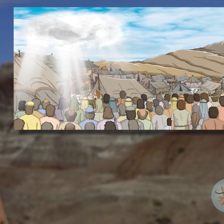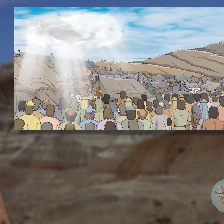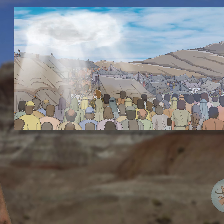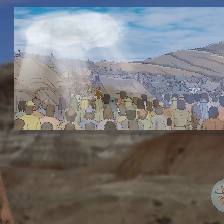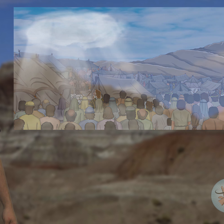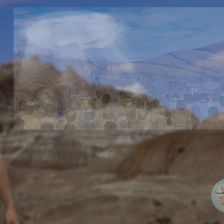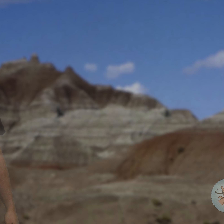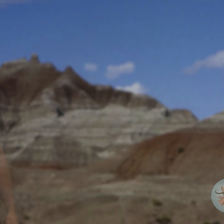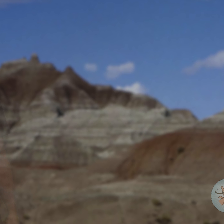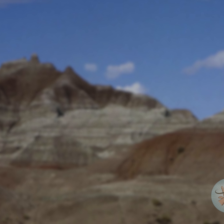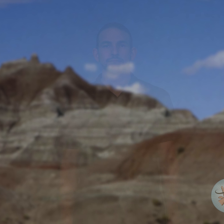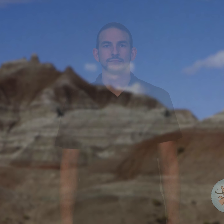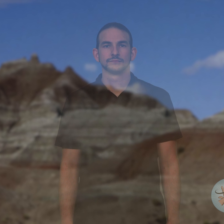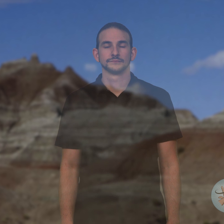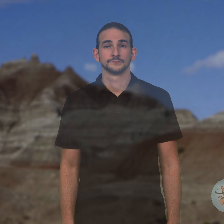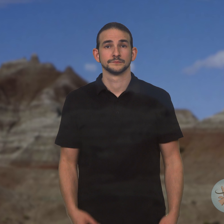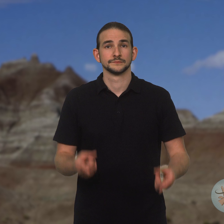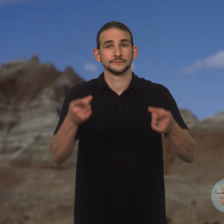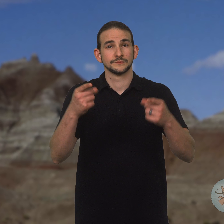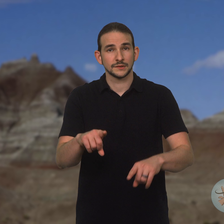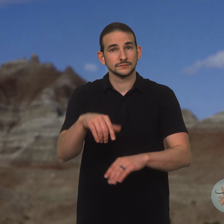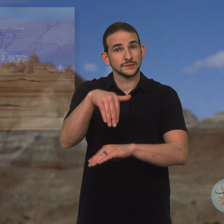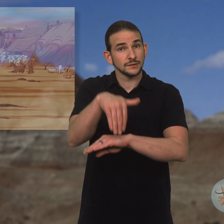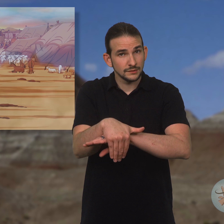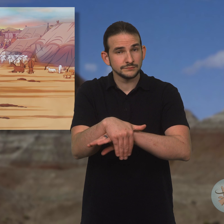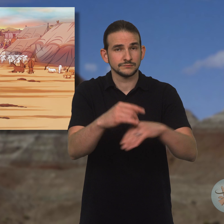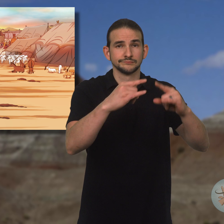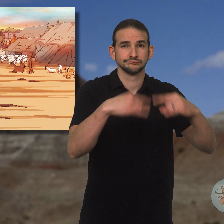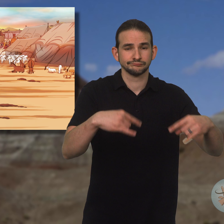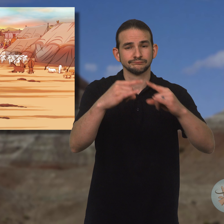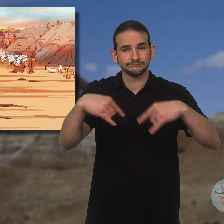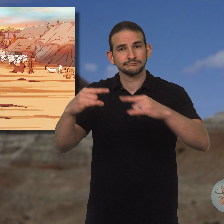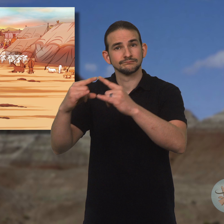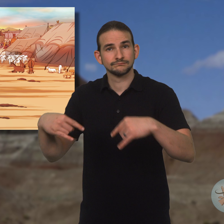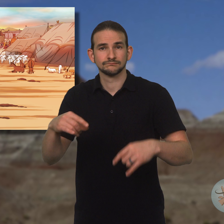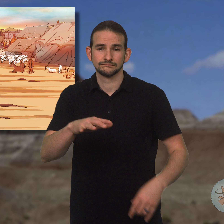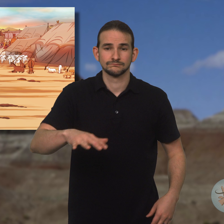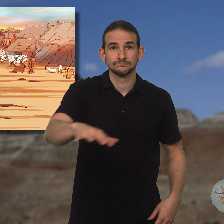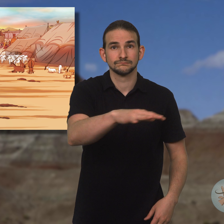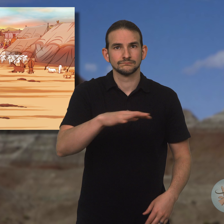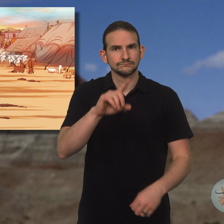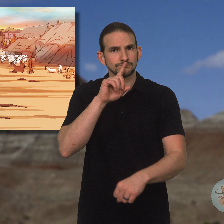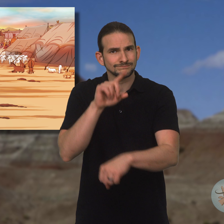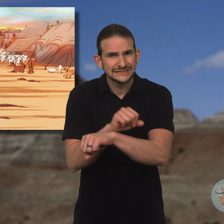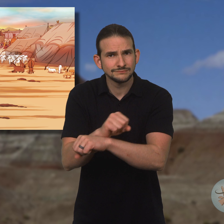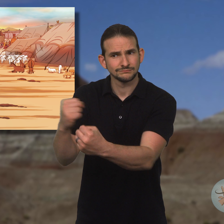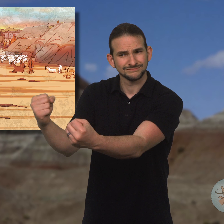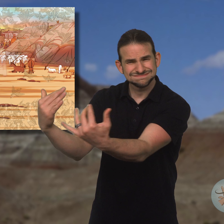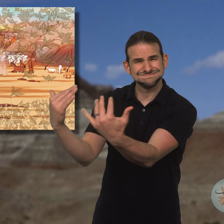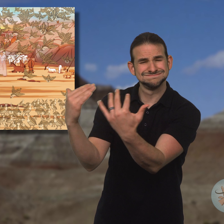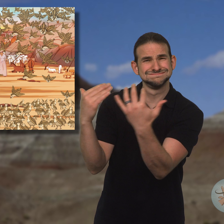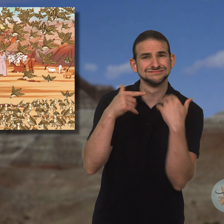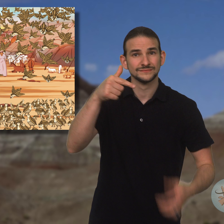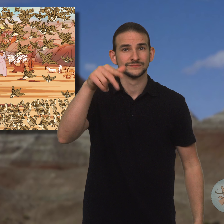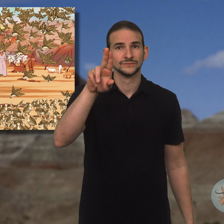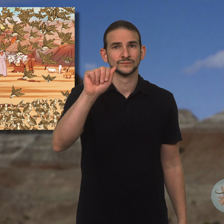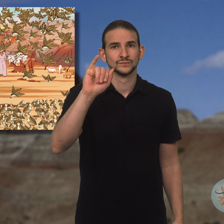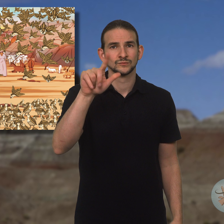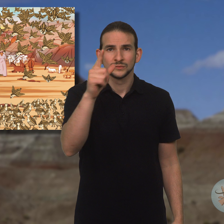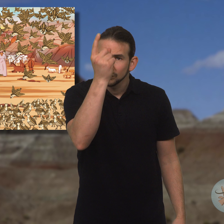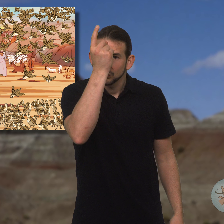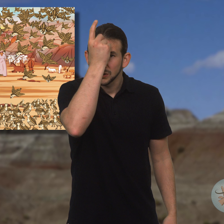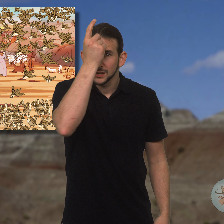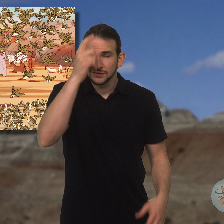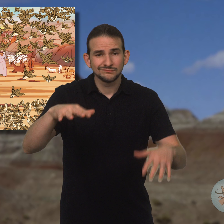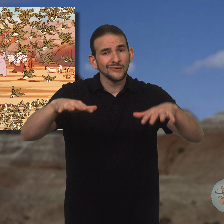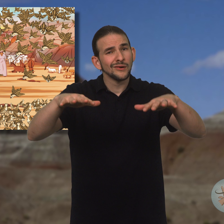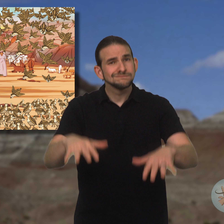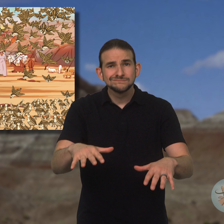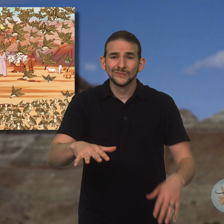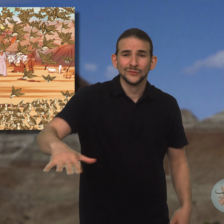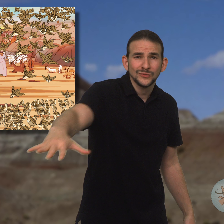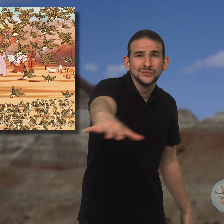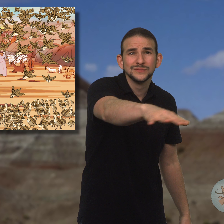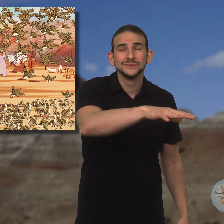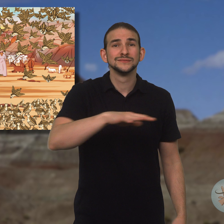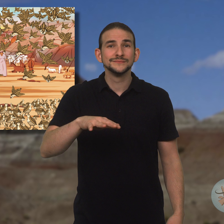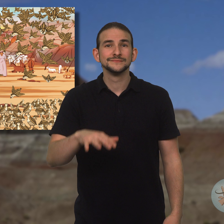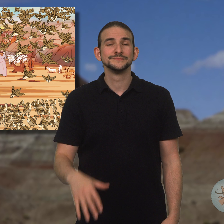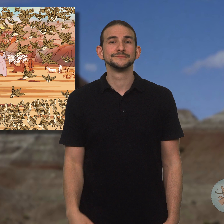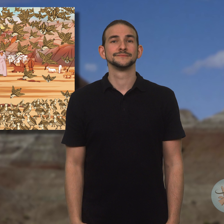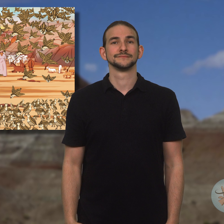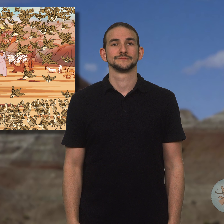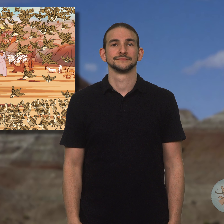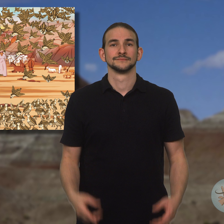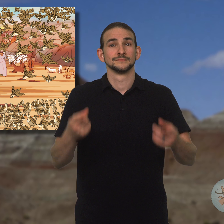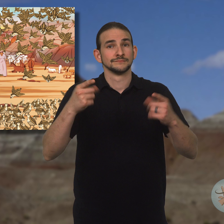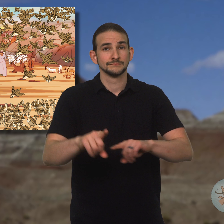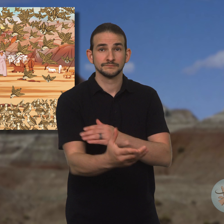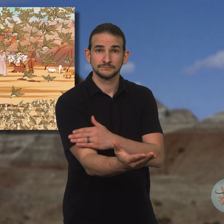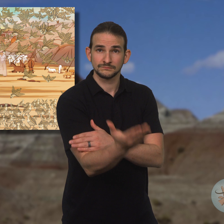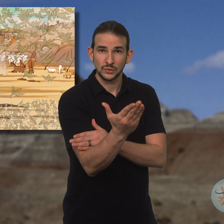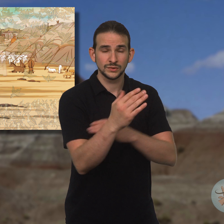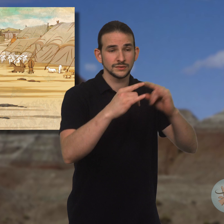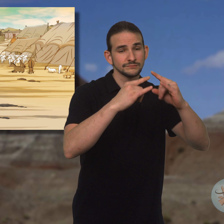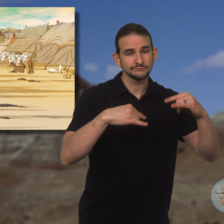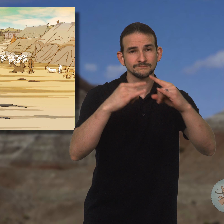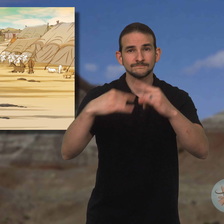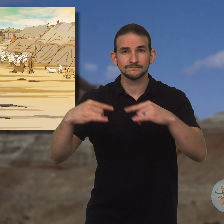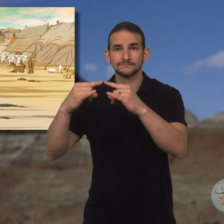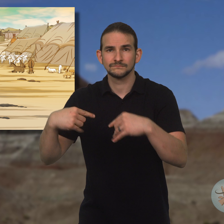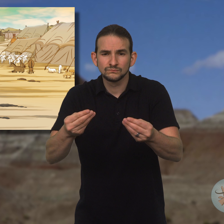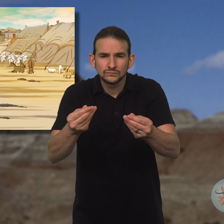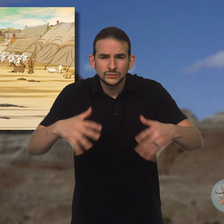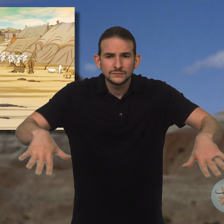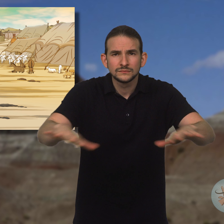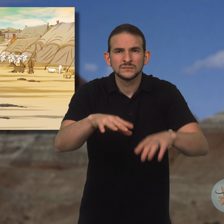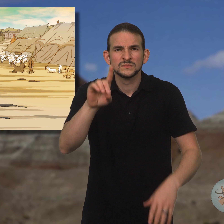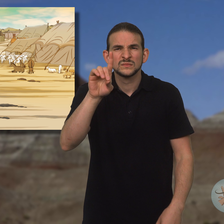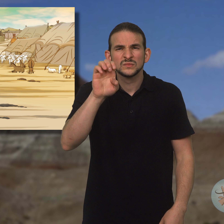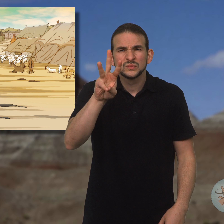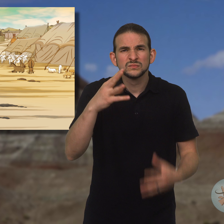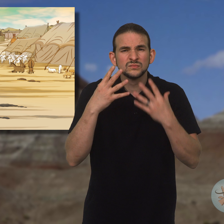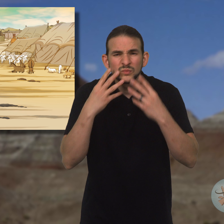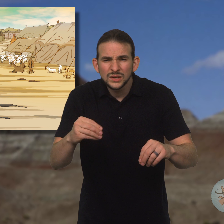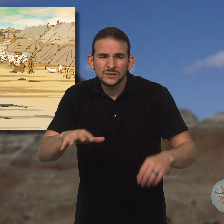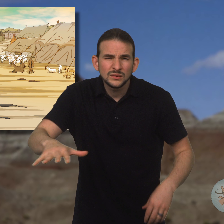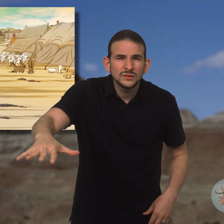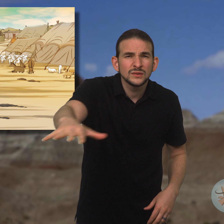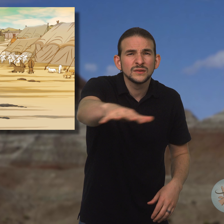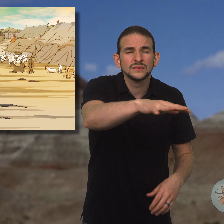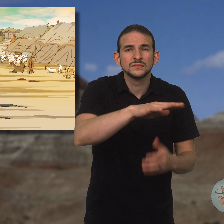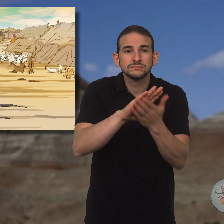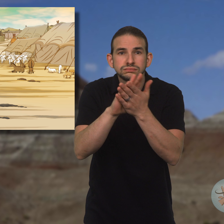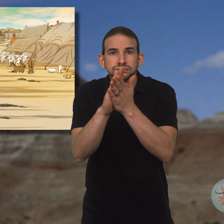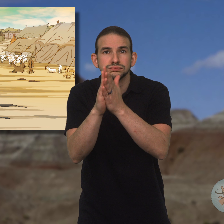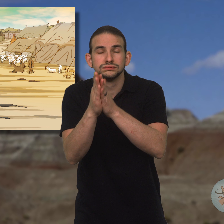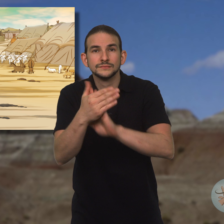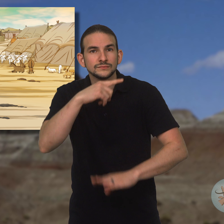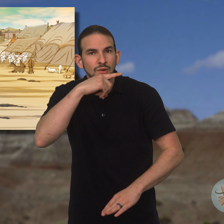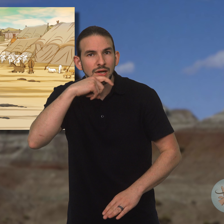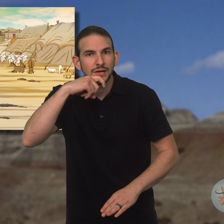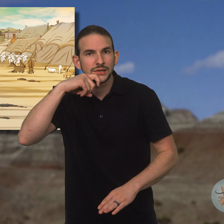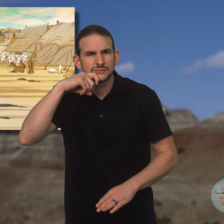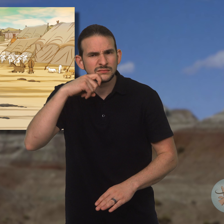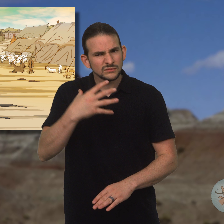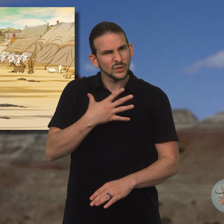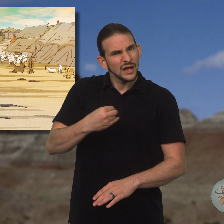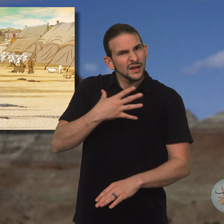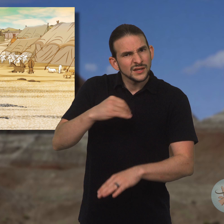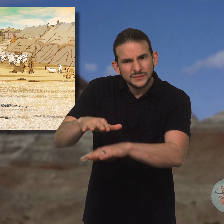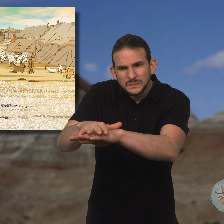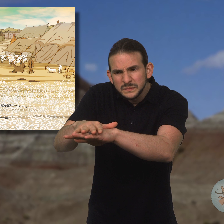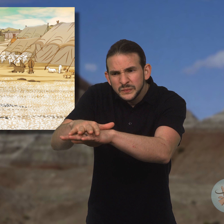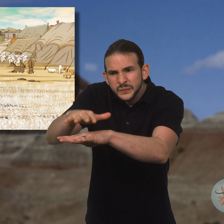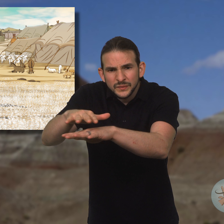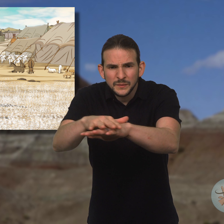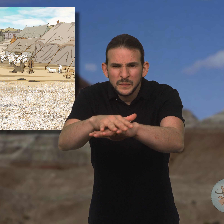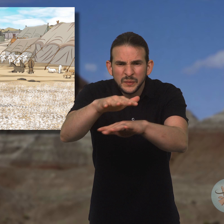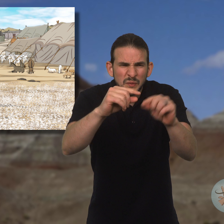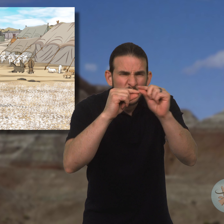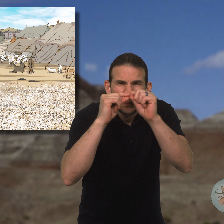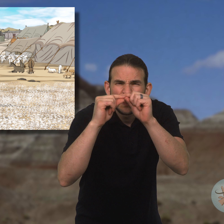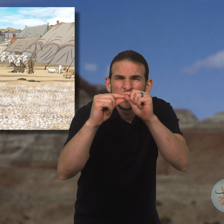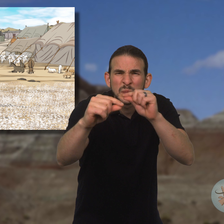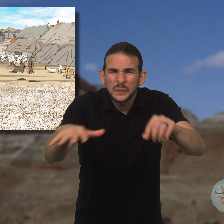That evening quail came and covered the camp, and in the morning there was a layer of dew around the camp.